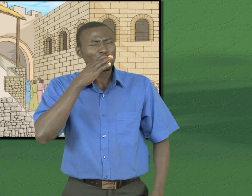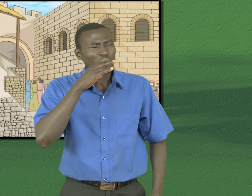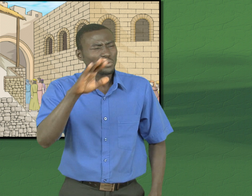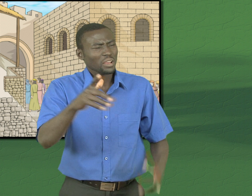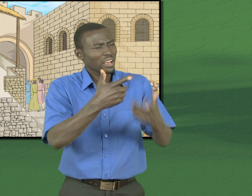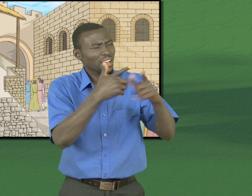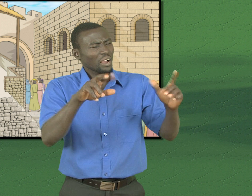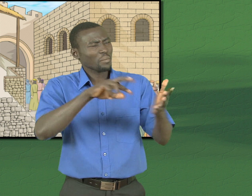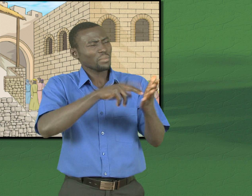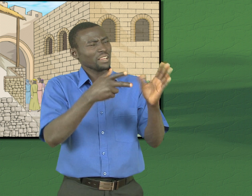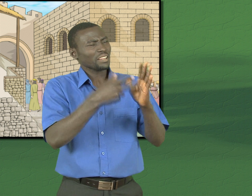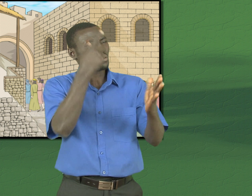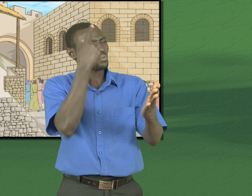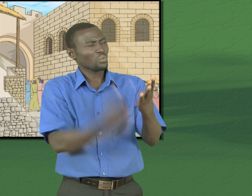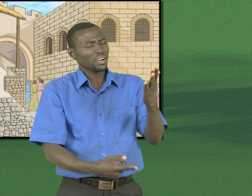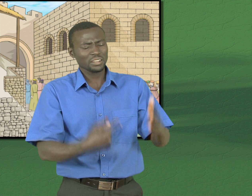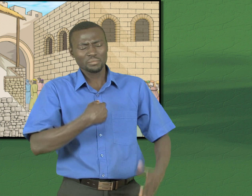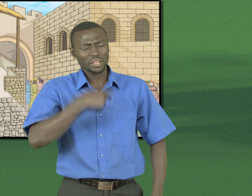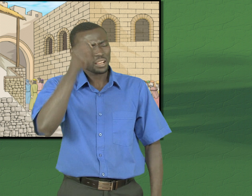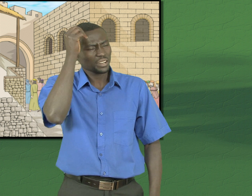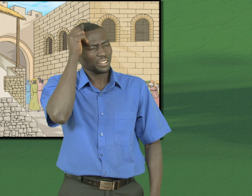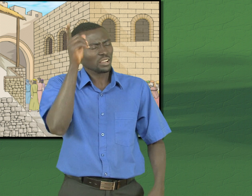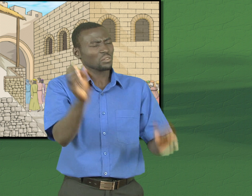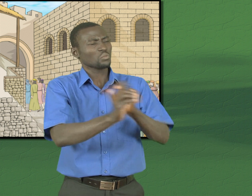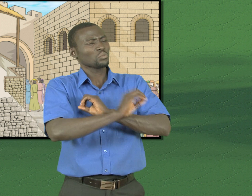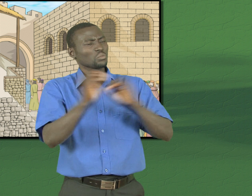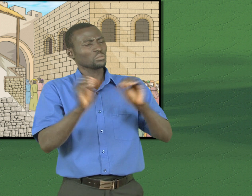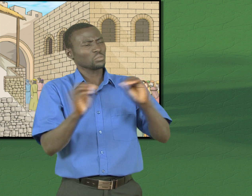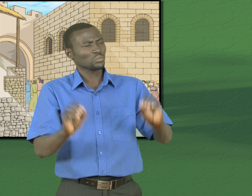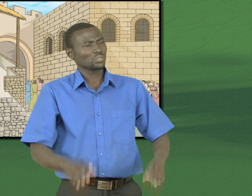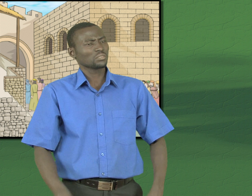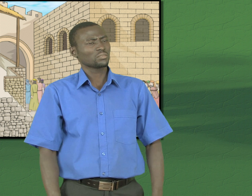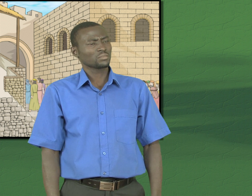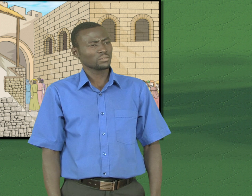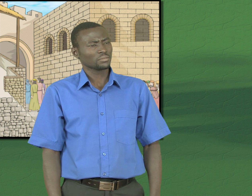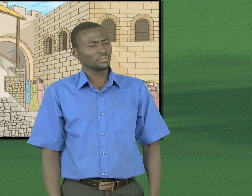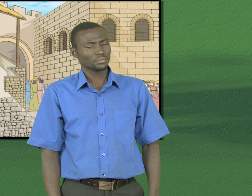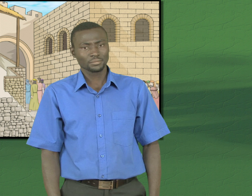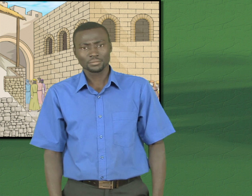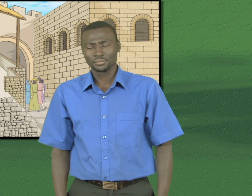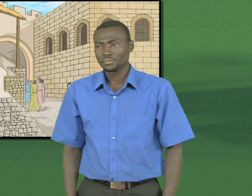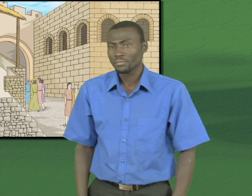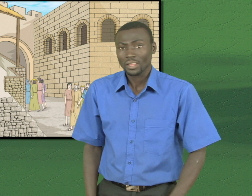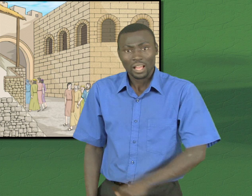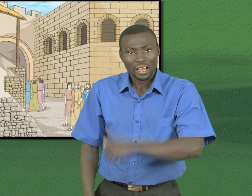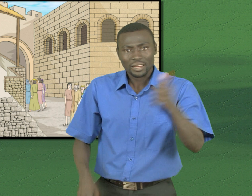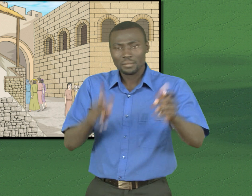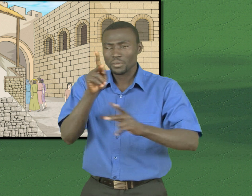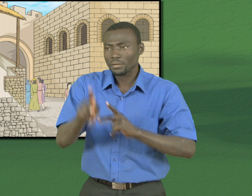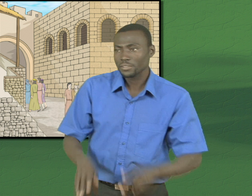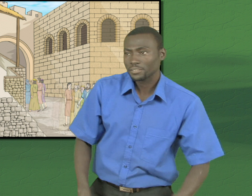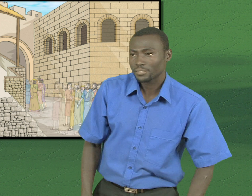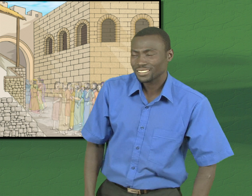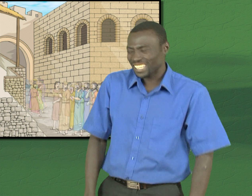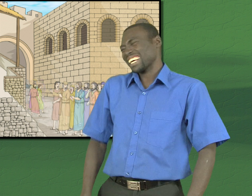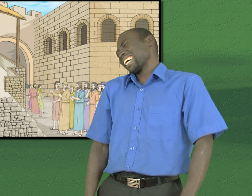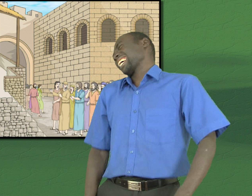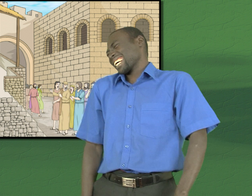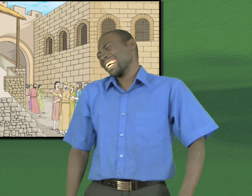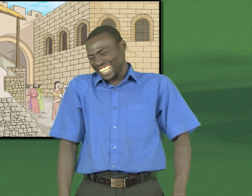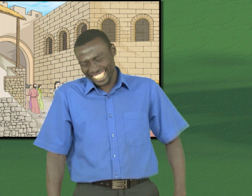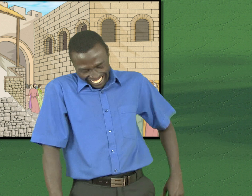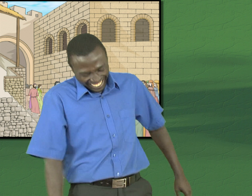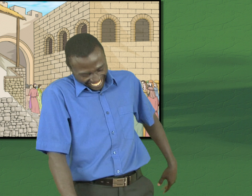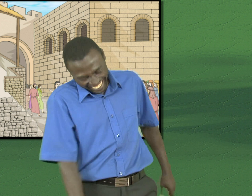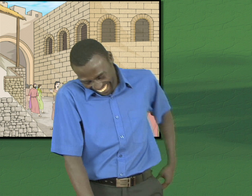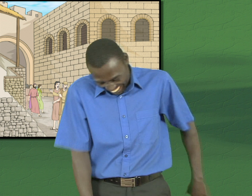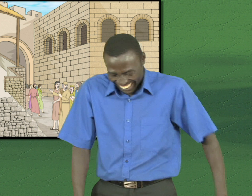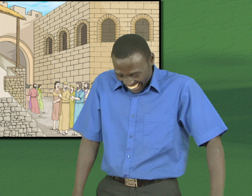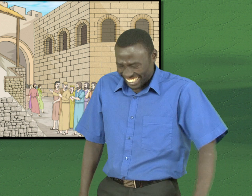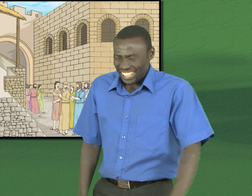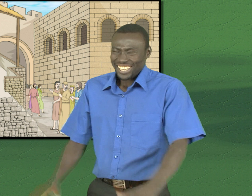Astounded and perplexed, they asked one another, “What does this mean?”